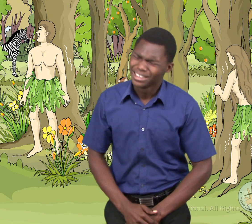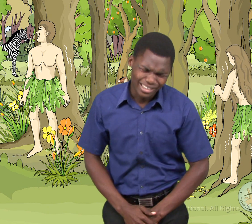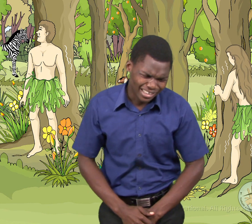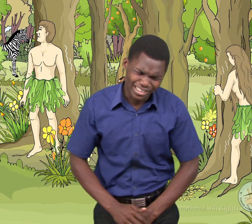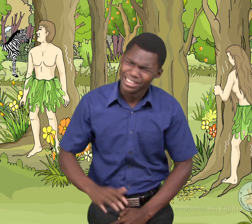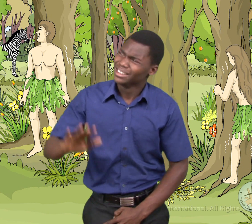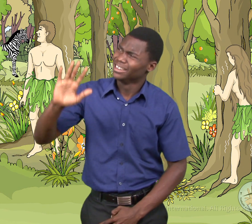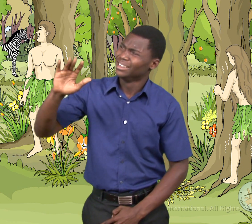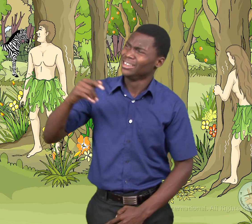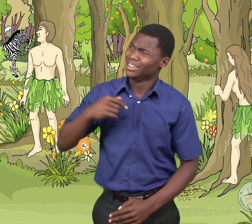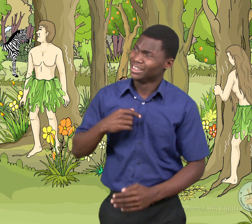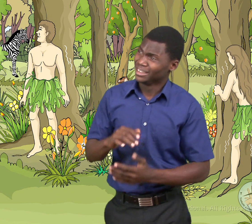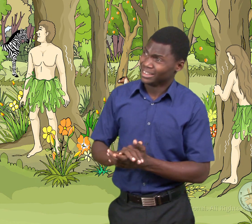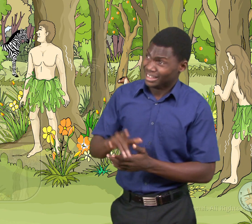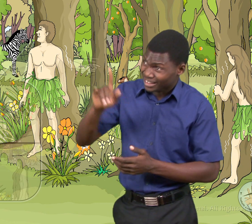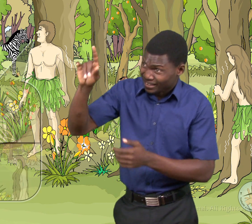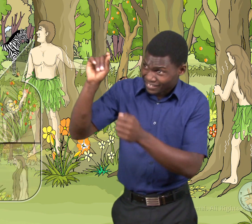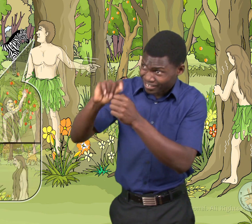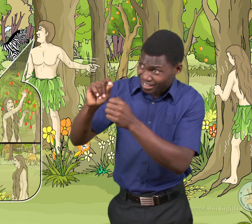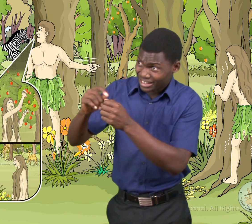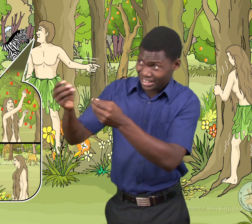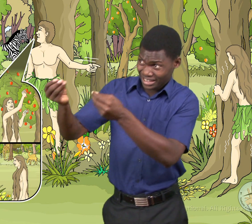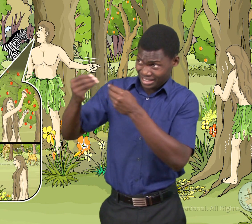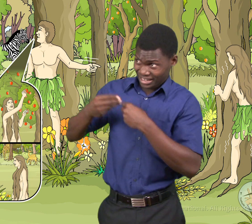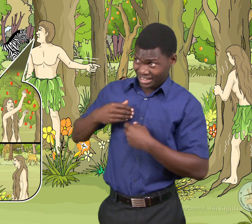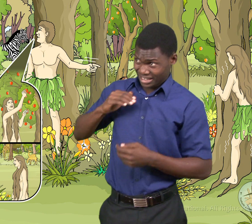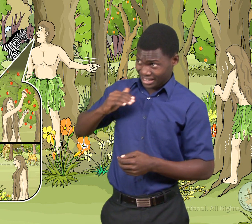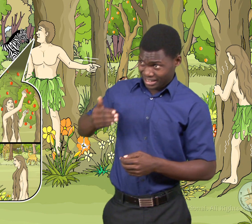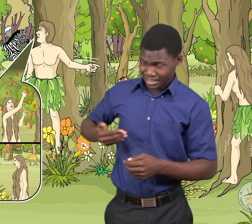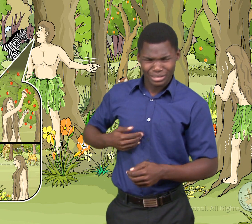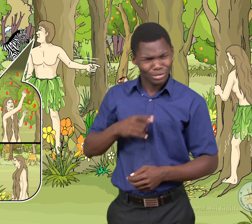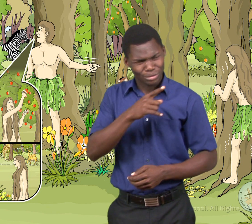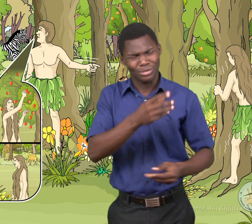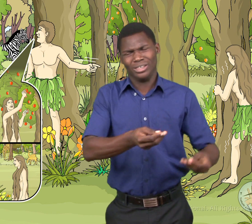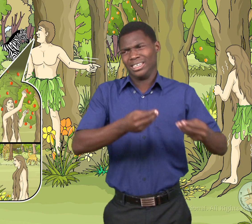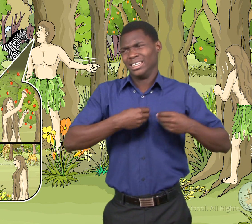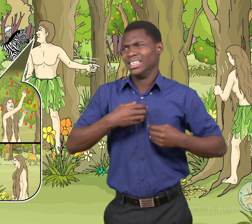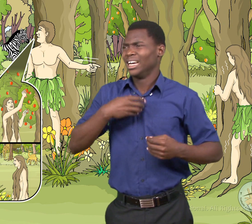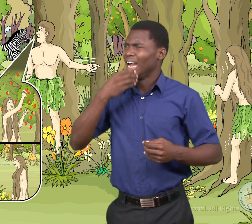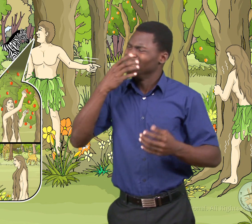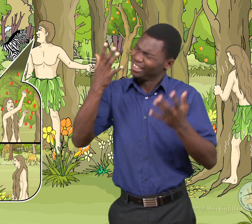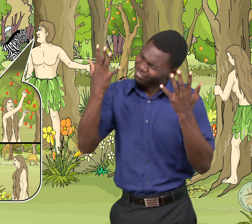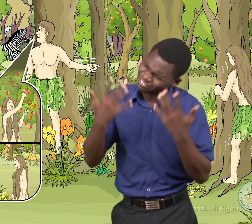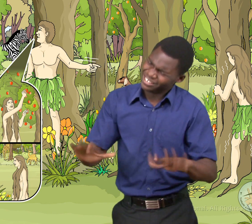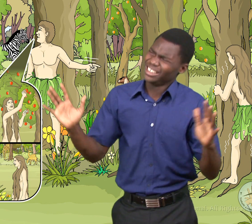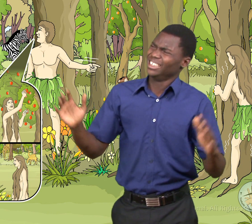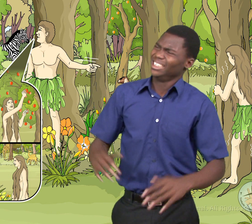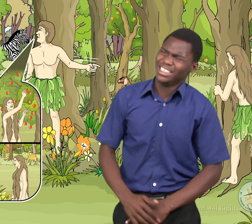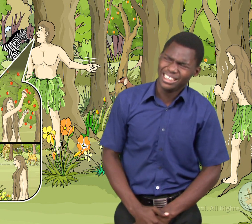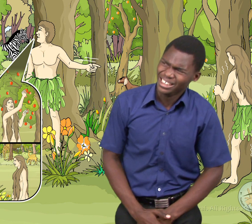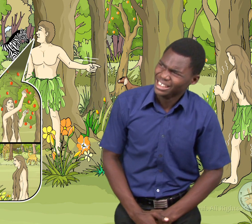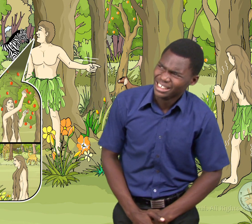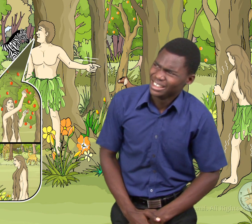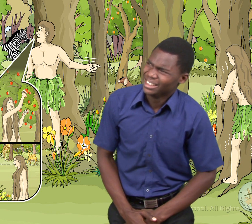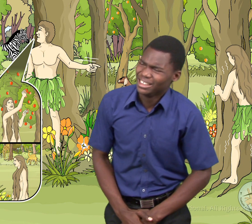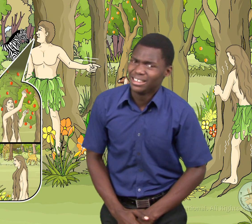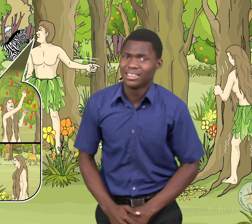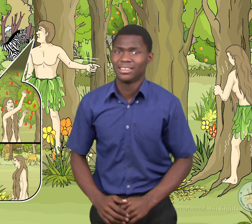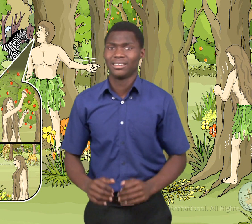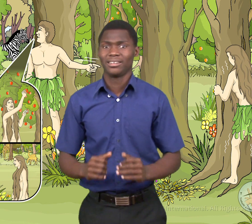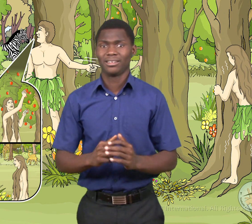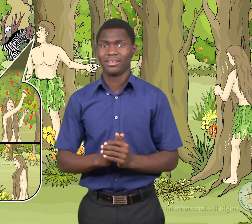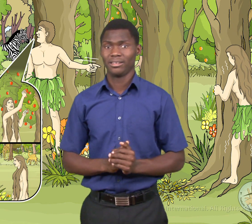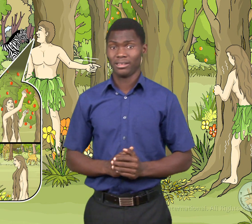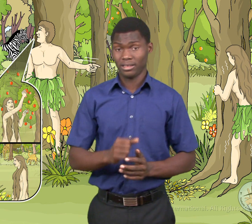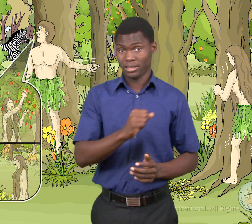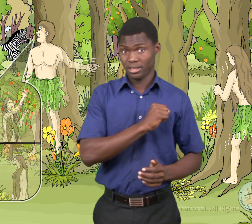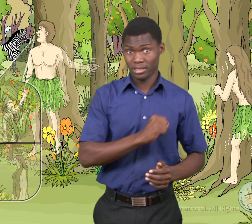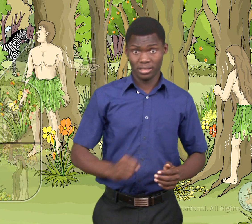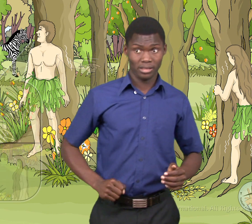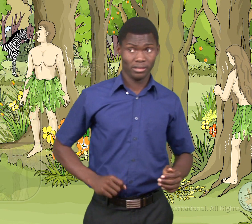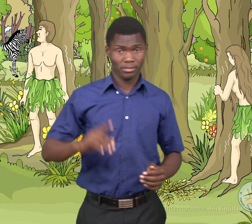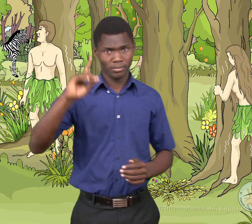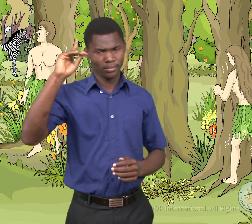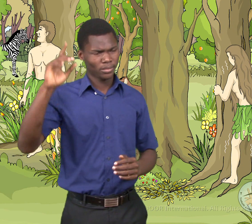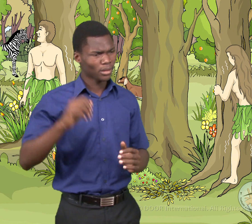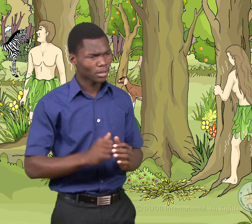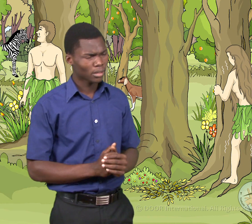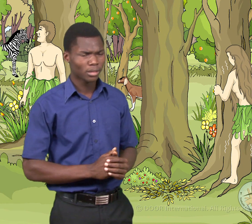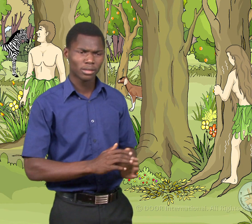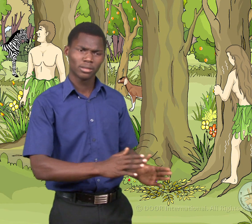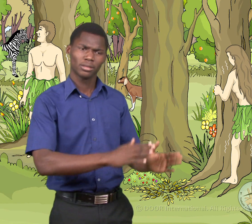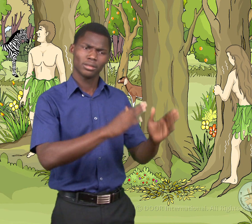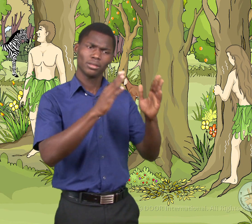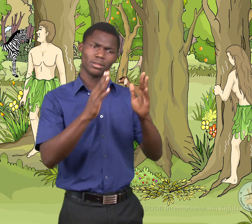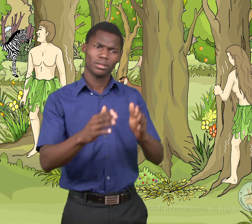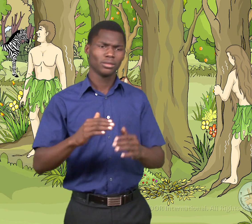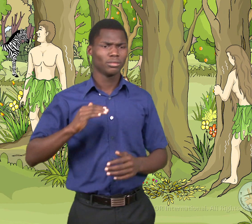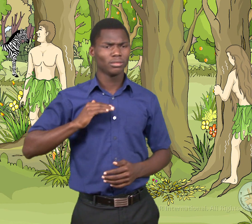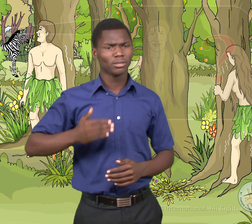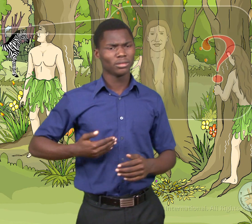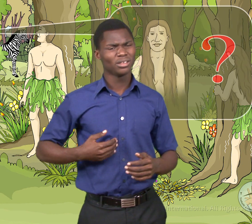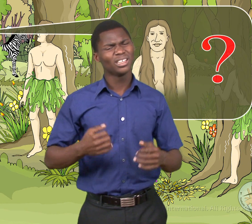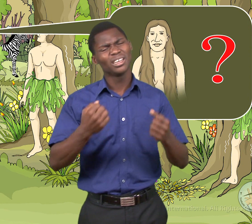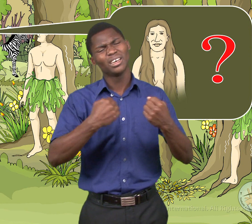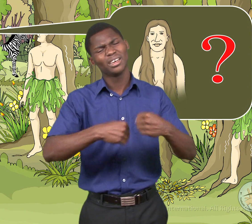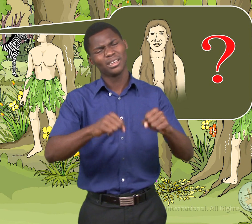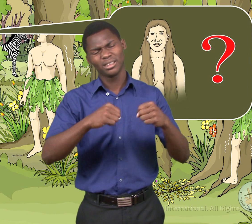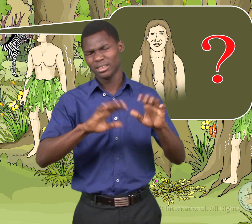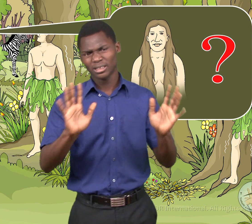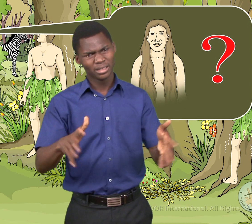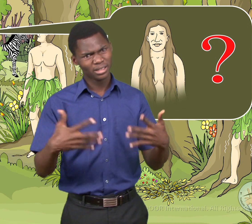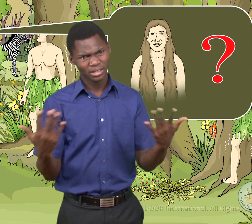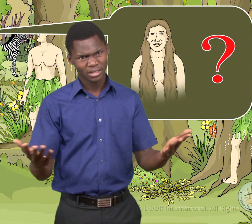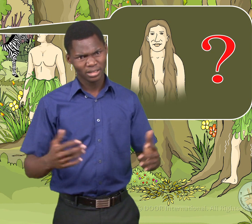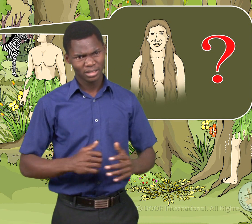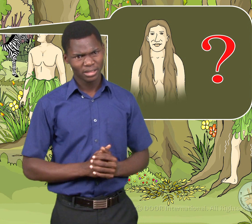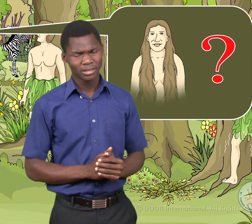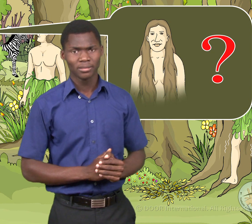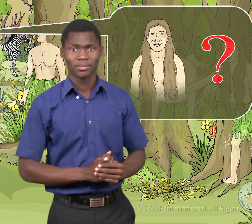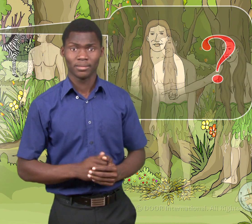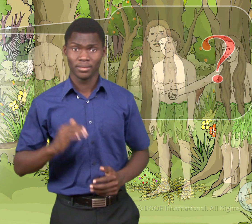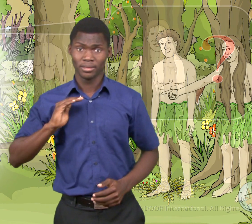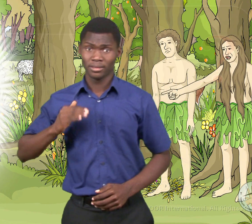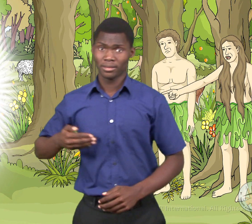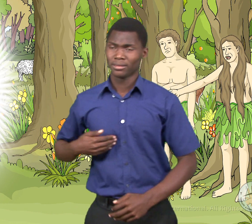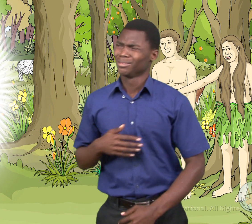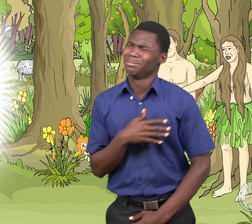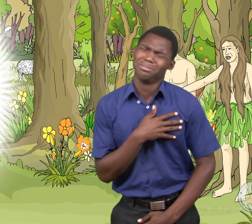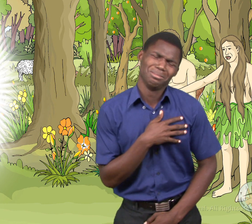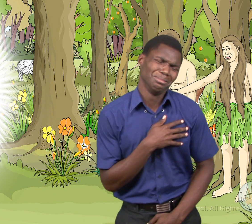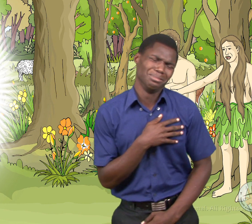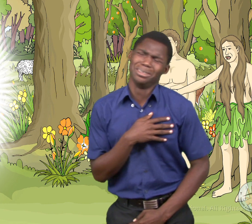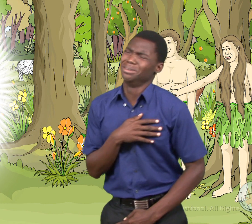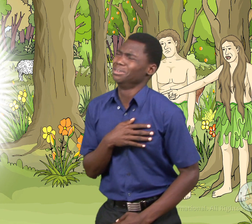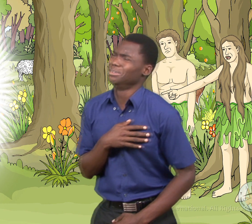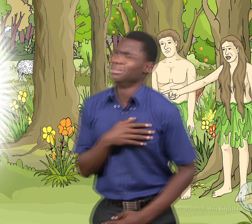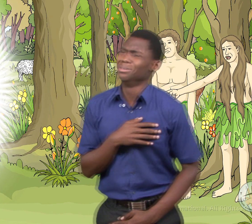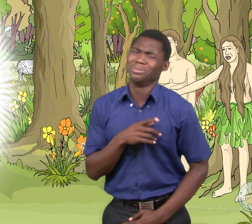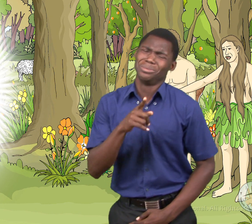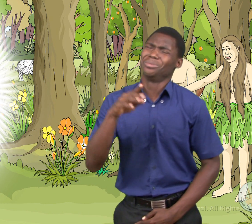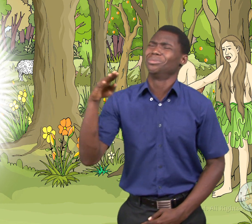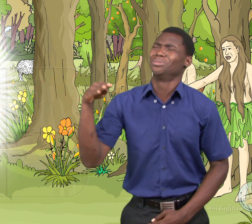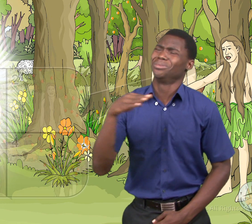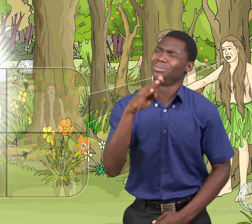And the man answered, “The woman whom You gave me, she gave me fruit from the tree, and I ate it.” Then the LORD God said to the woman, “What is this you have done?”